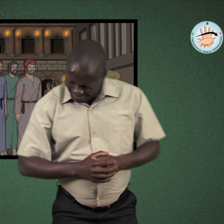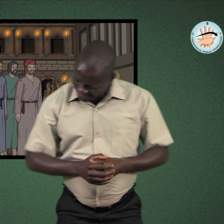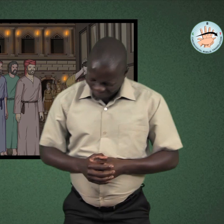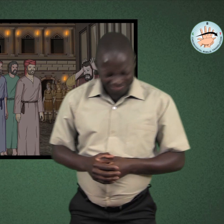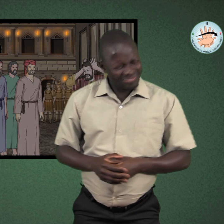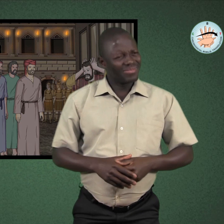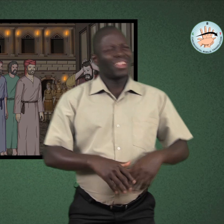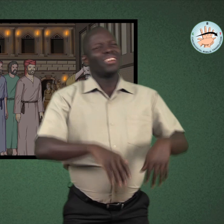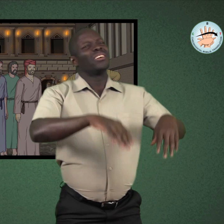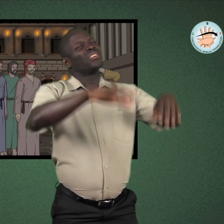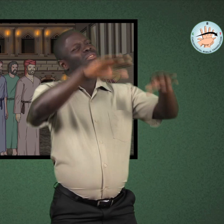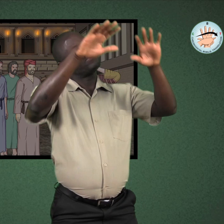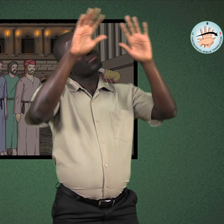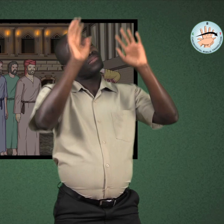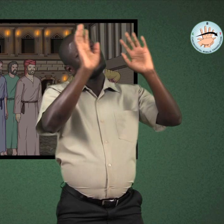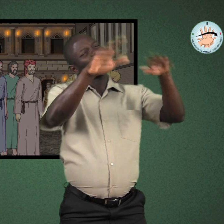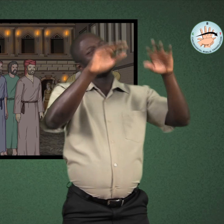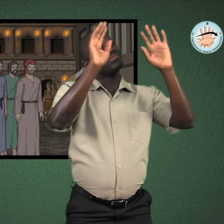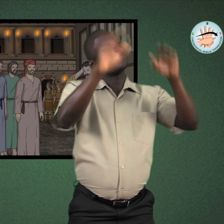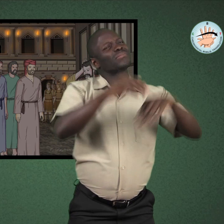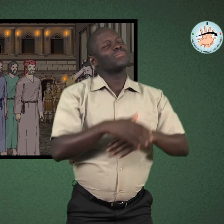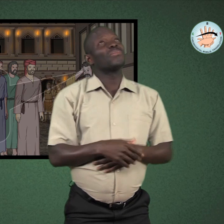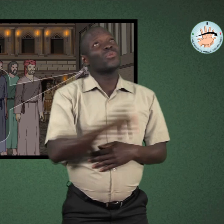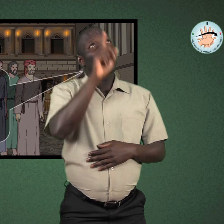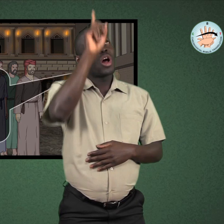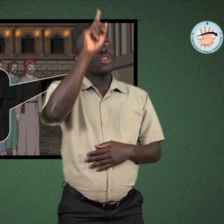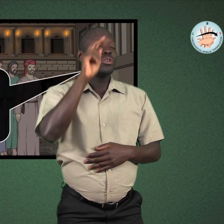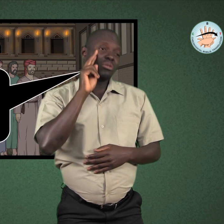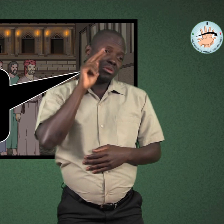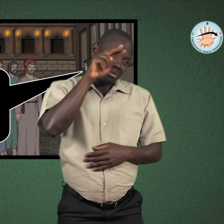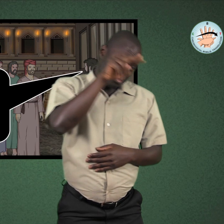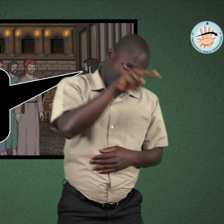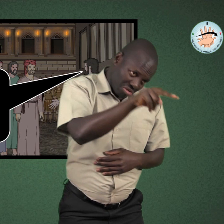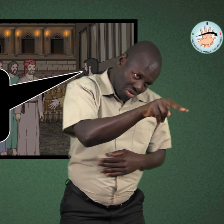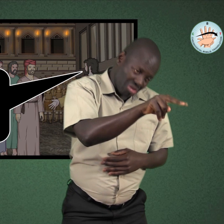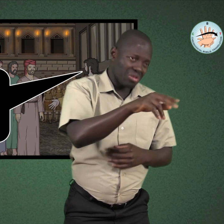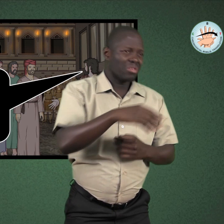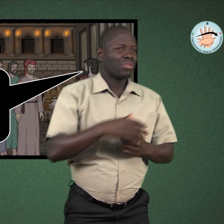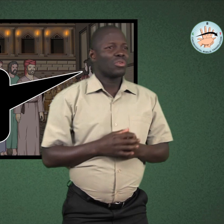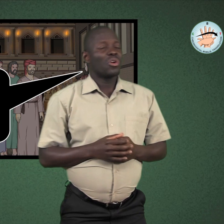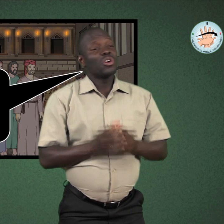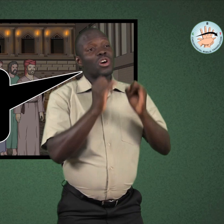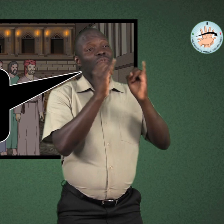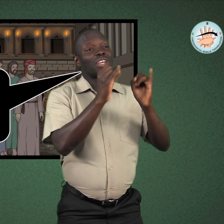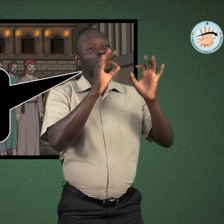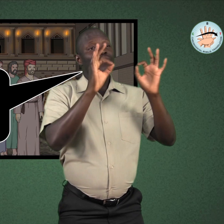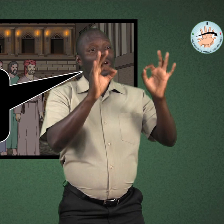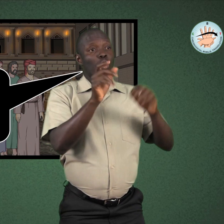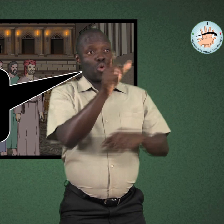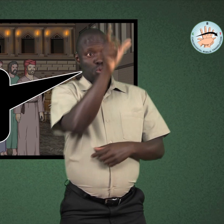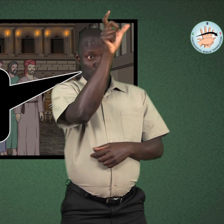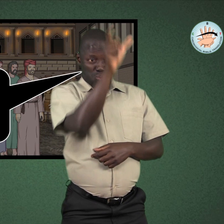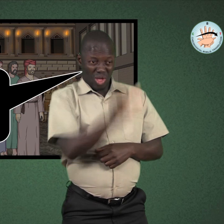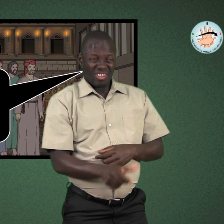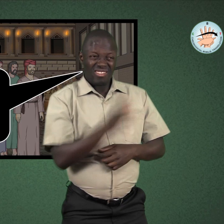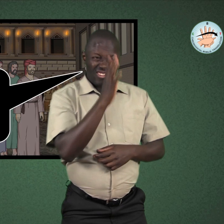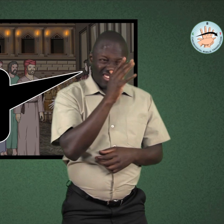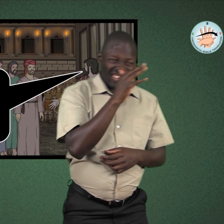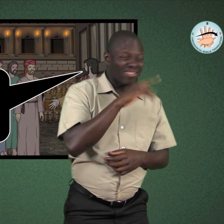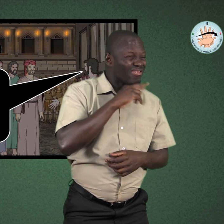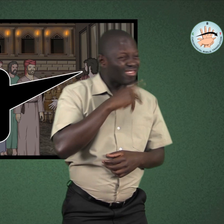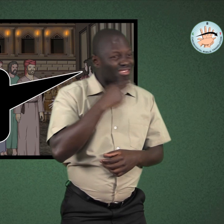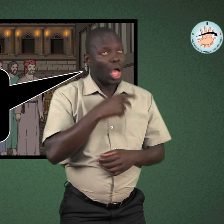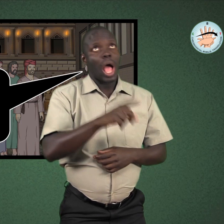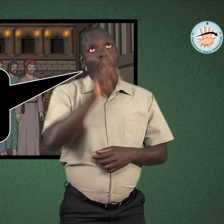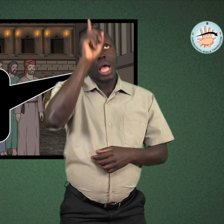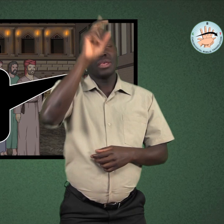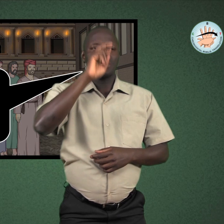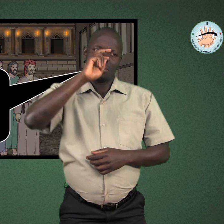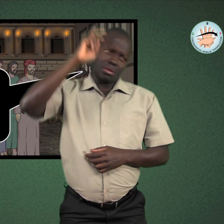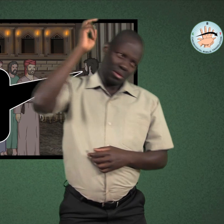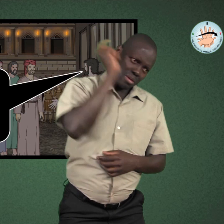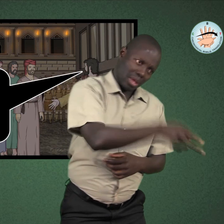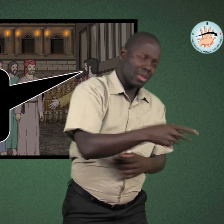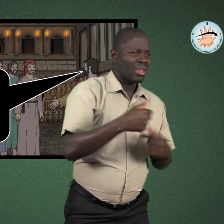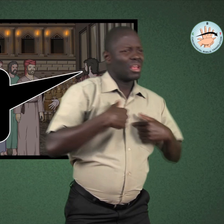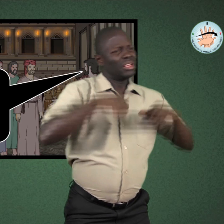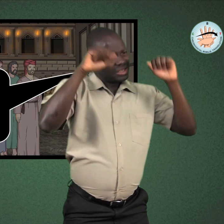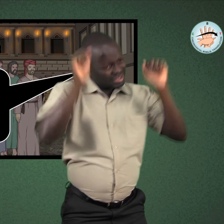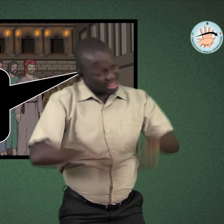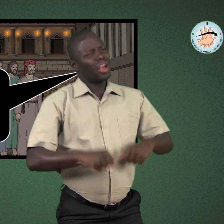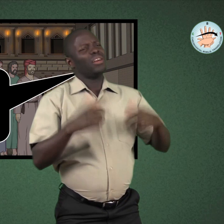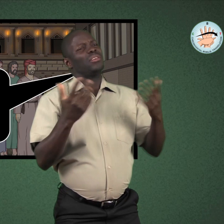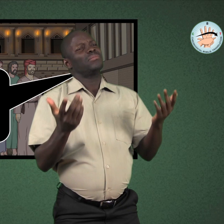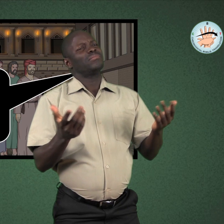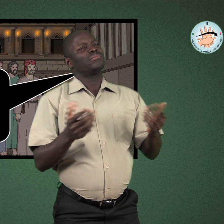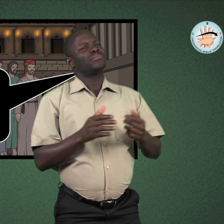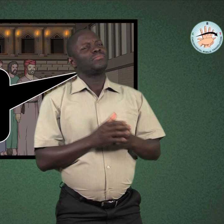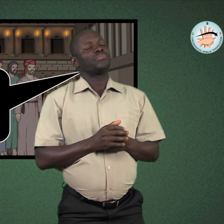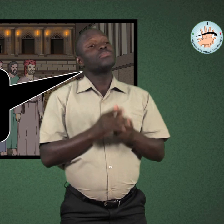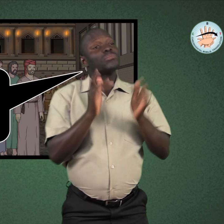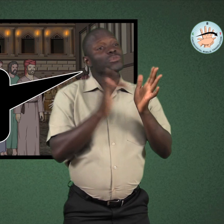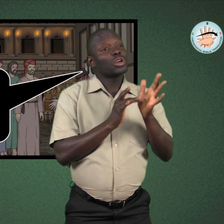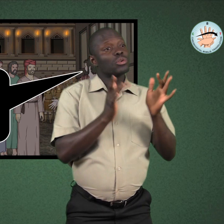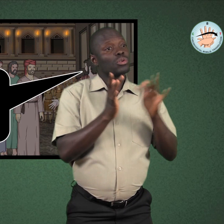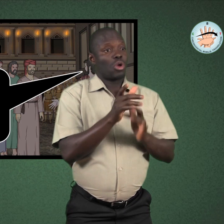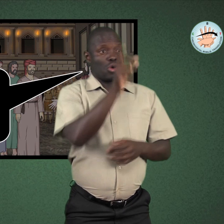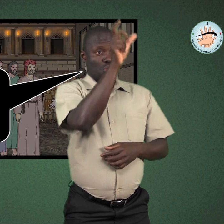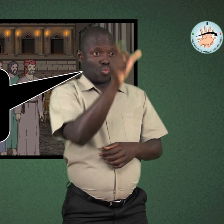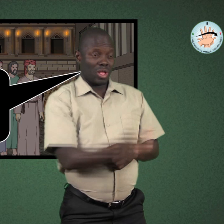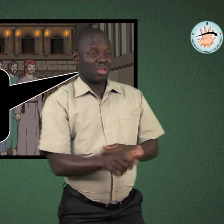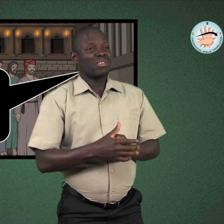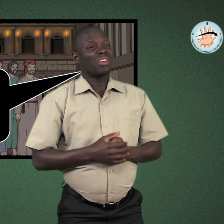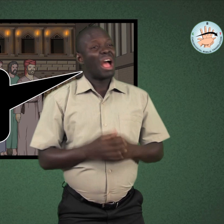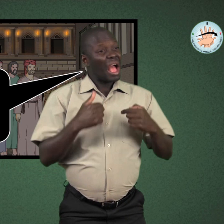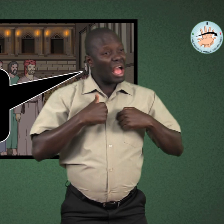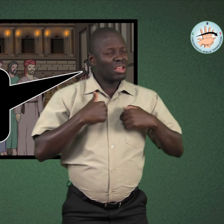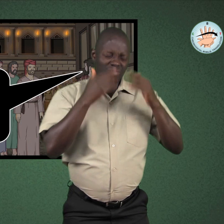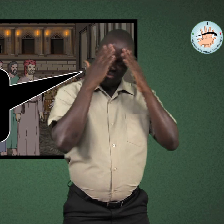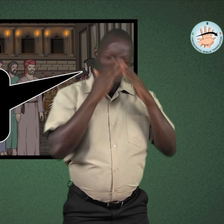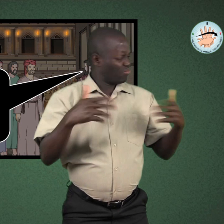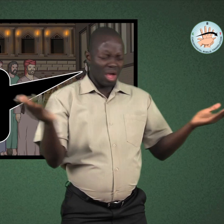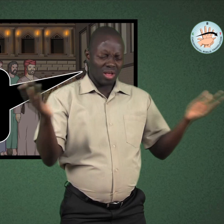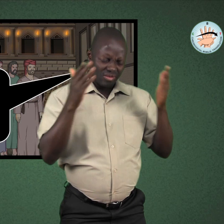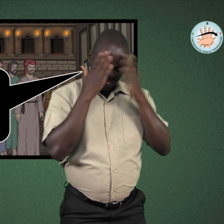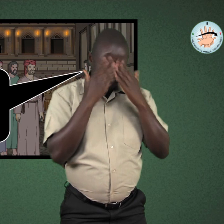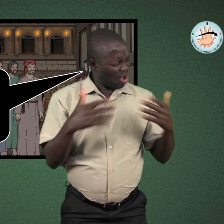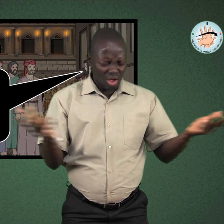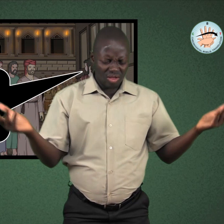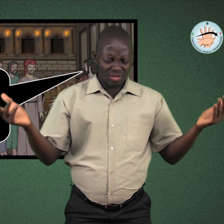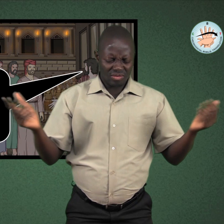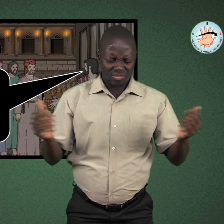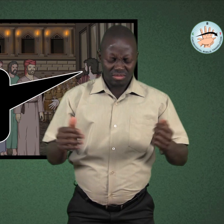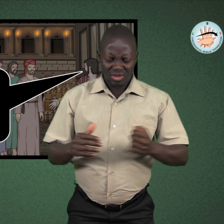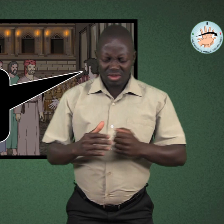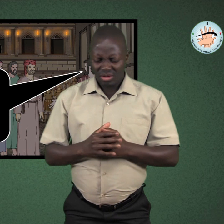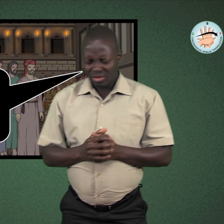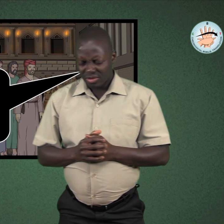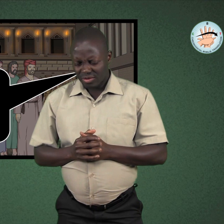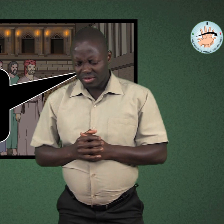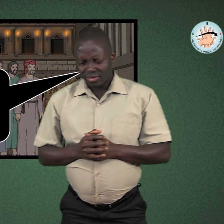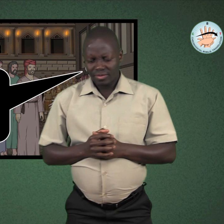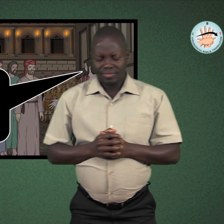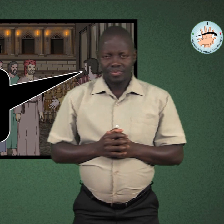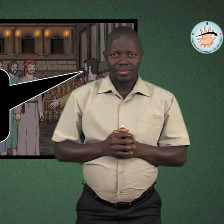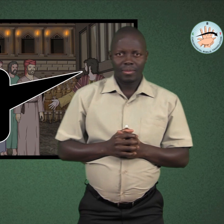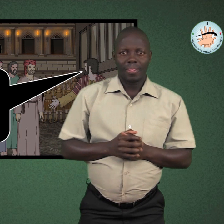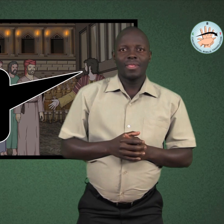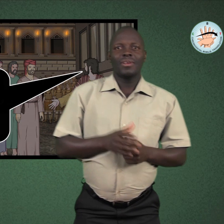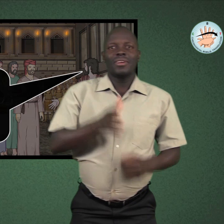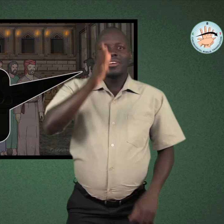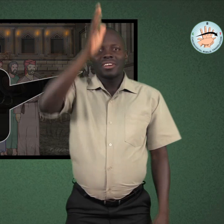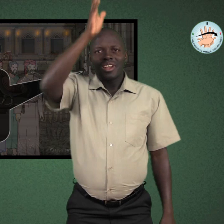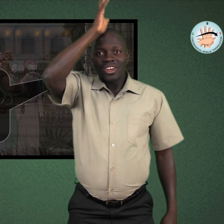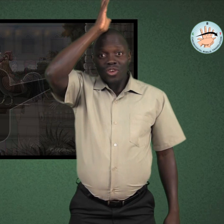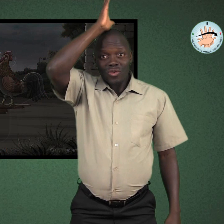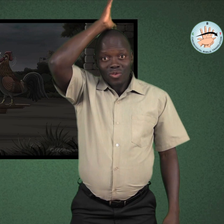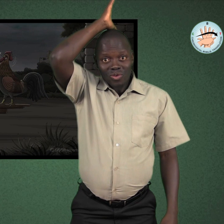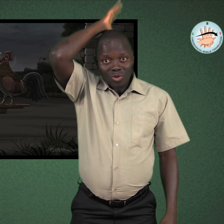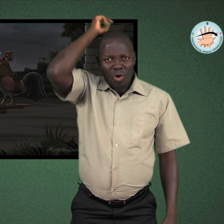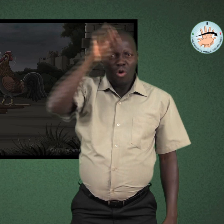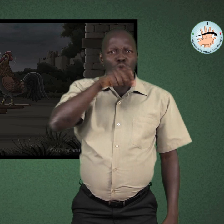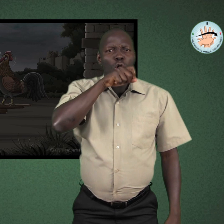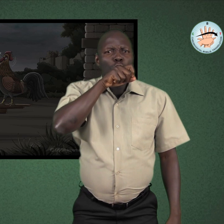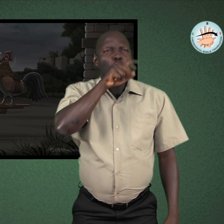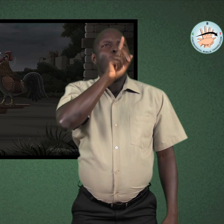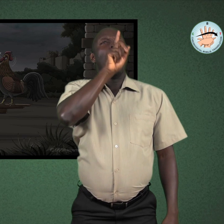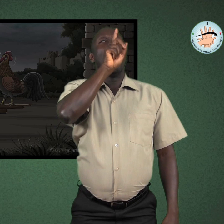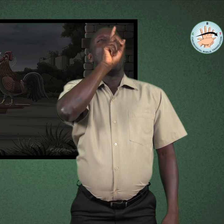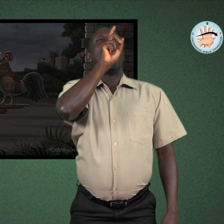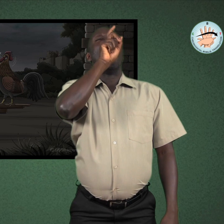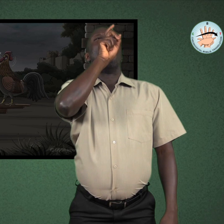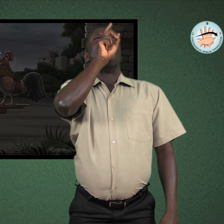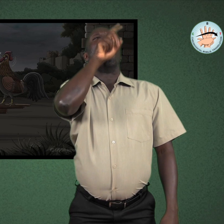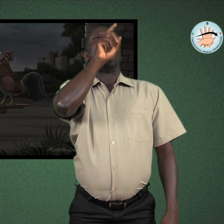At that he began to curse and swear to them, “I do not know the man!”